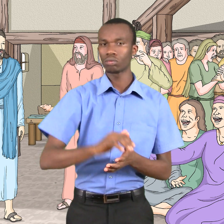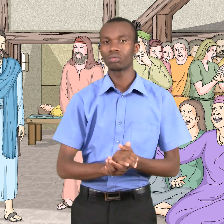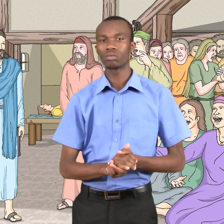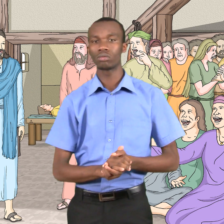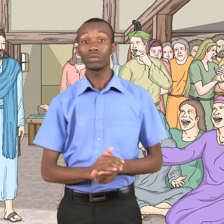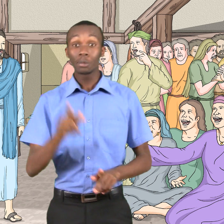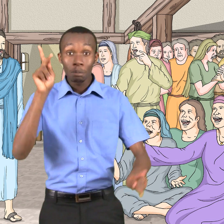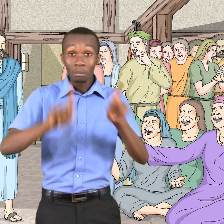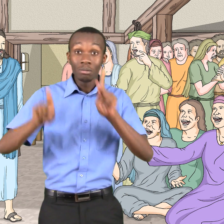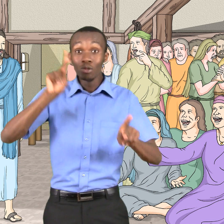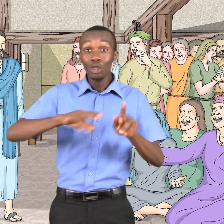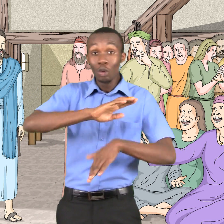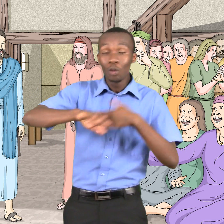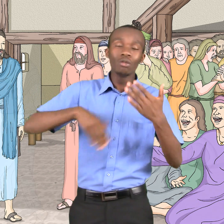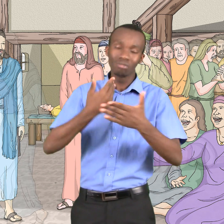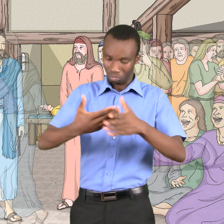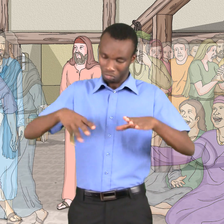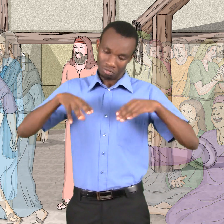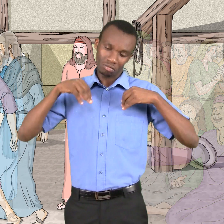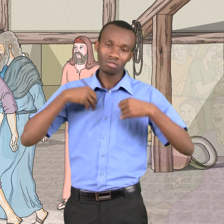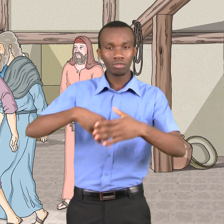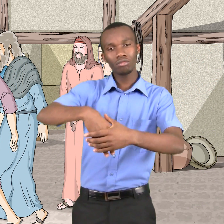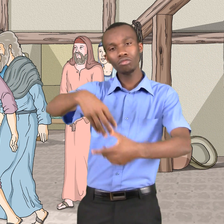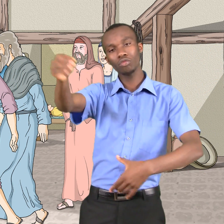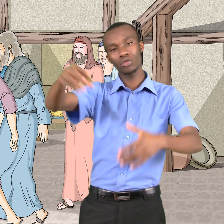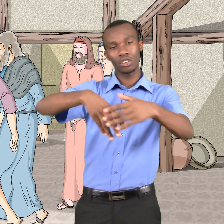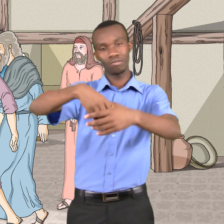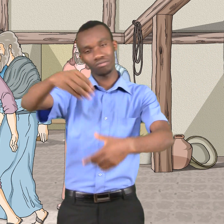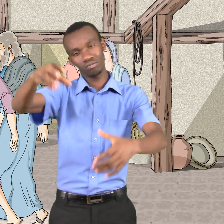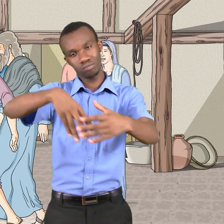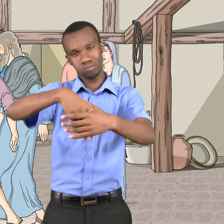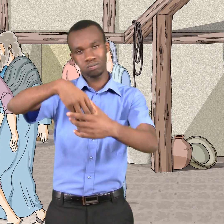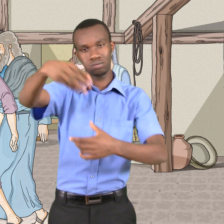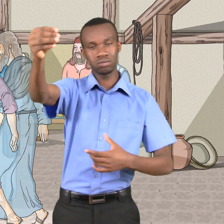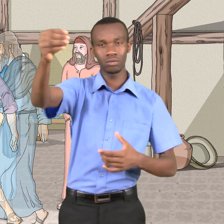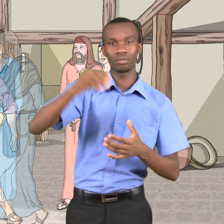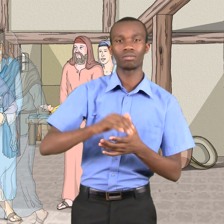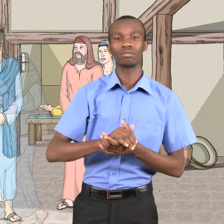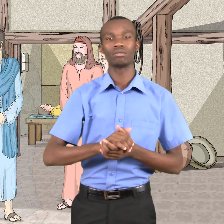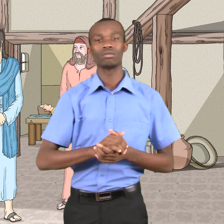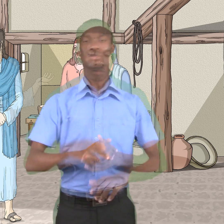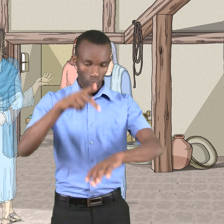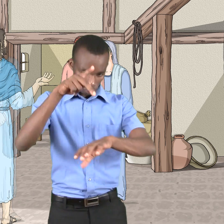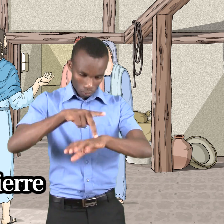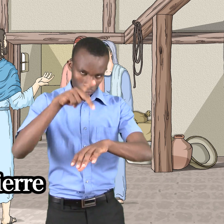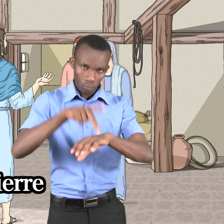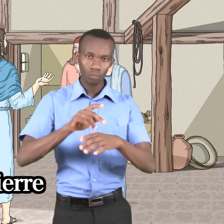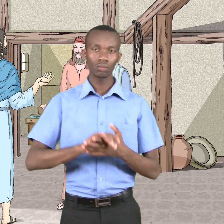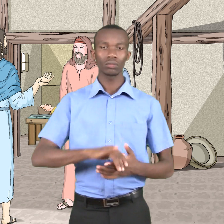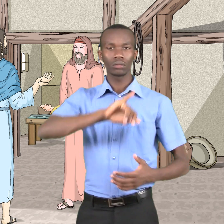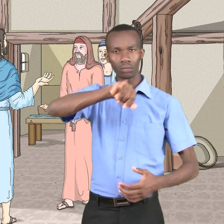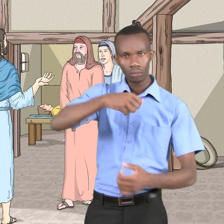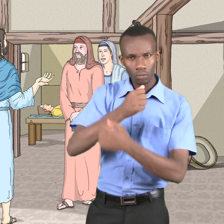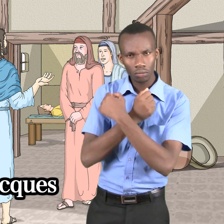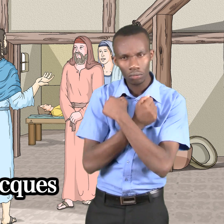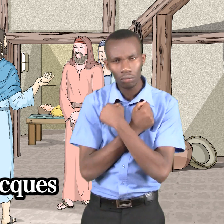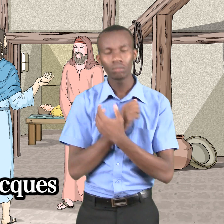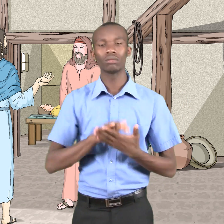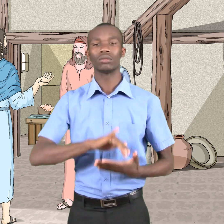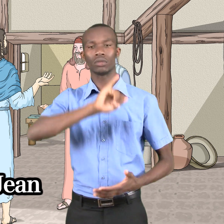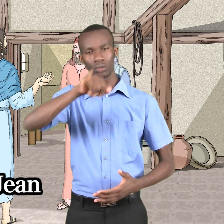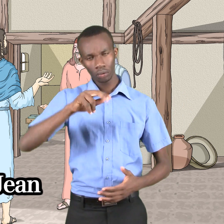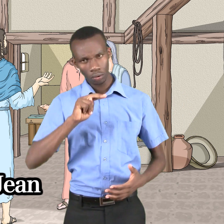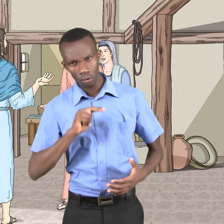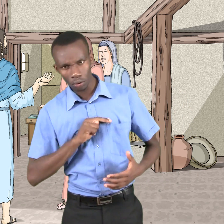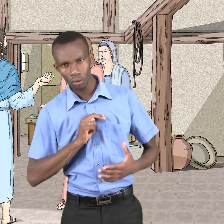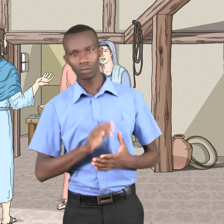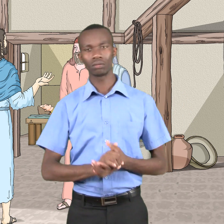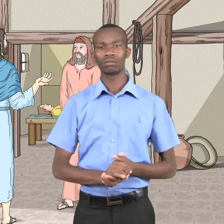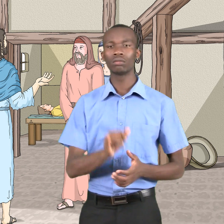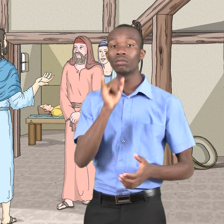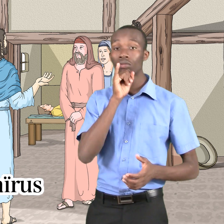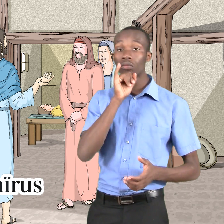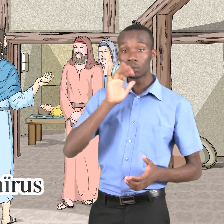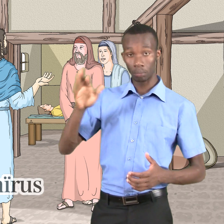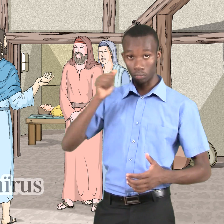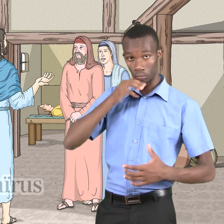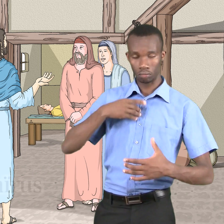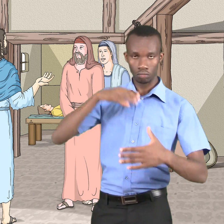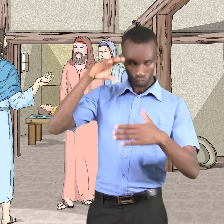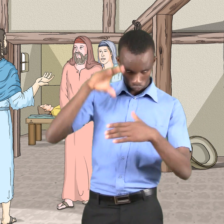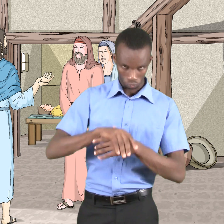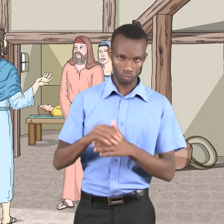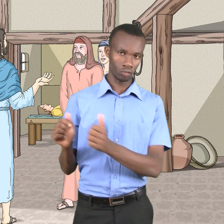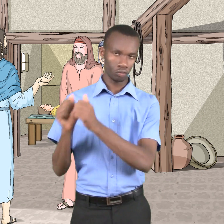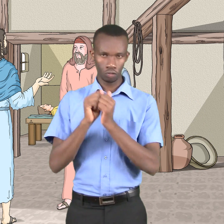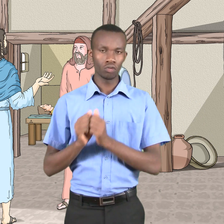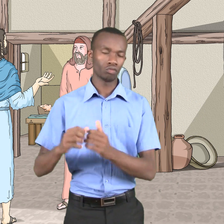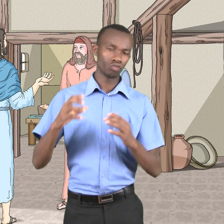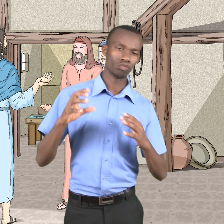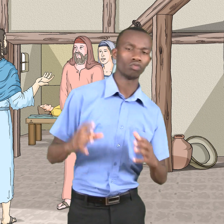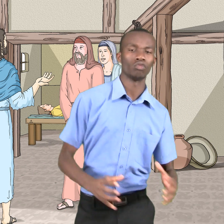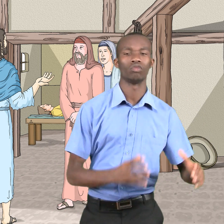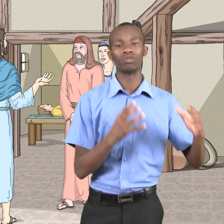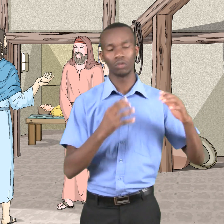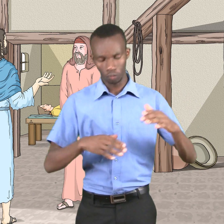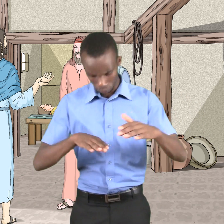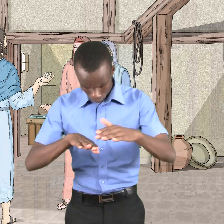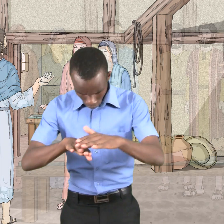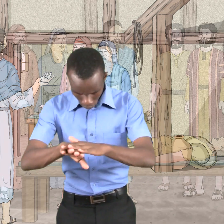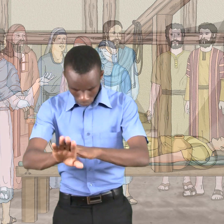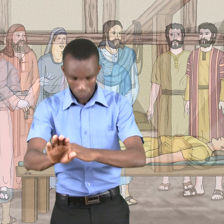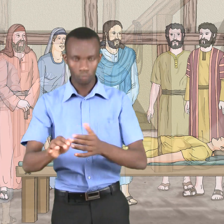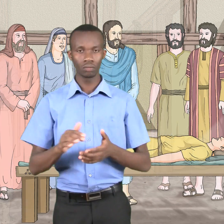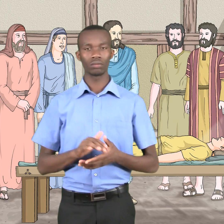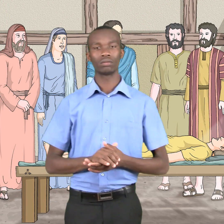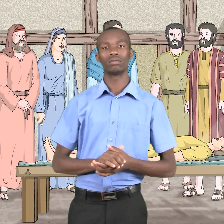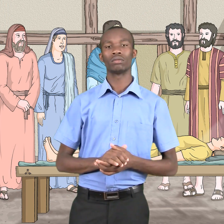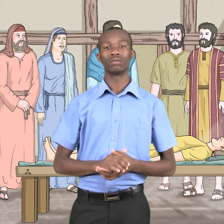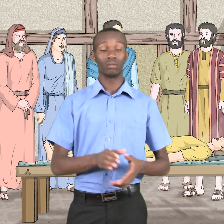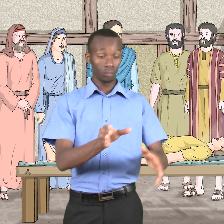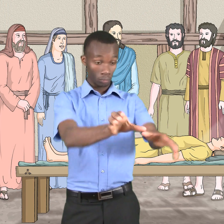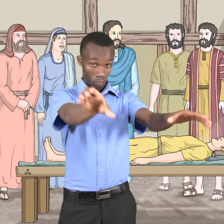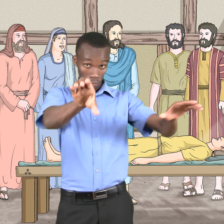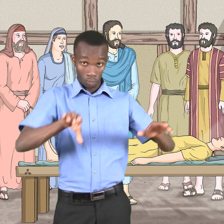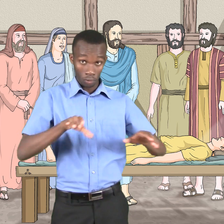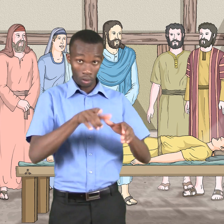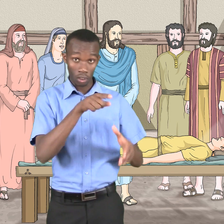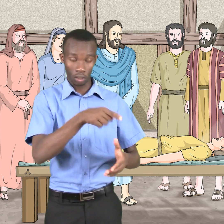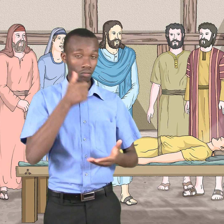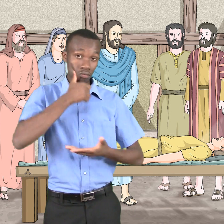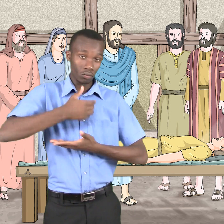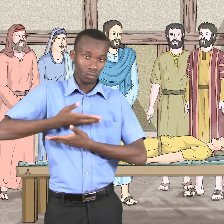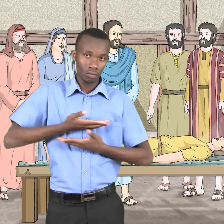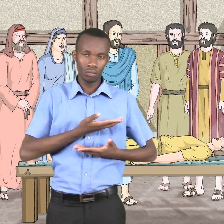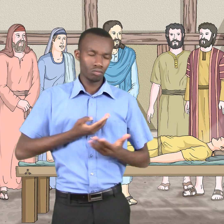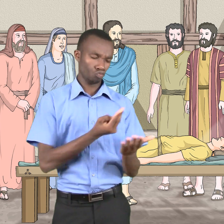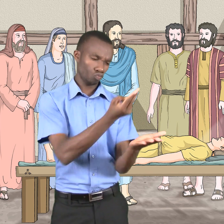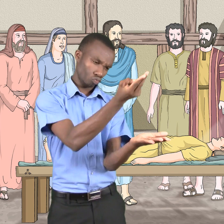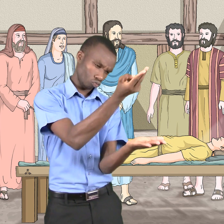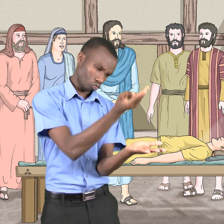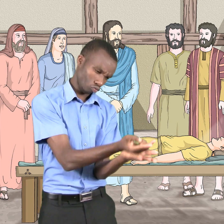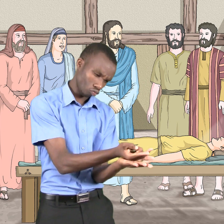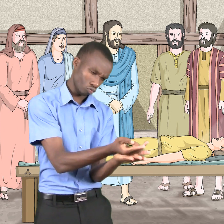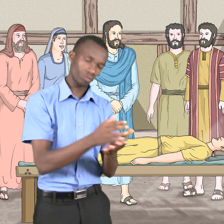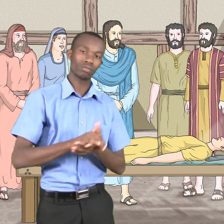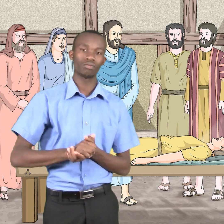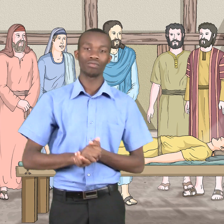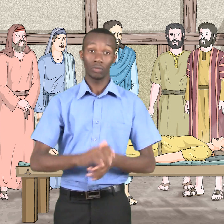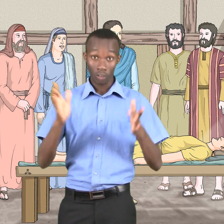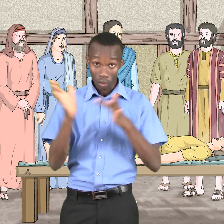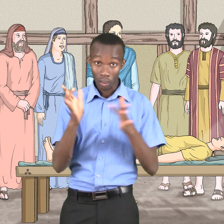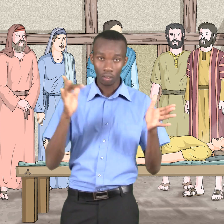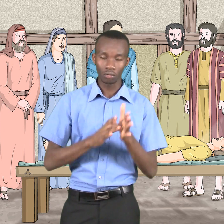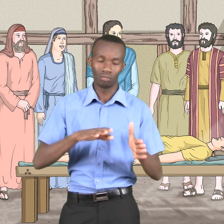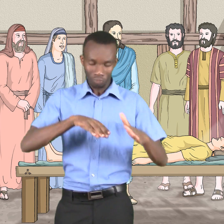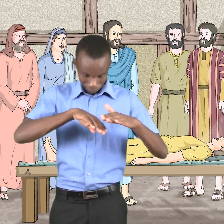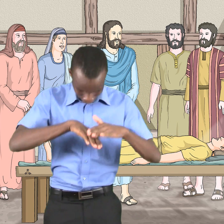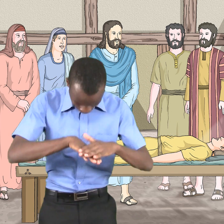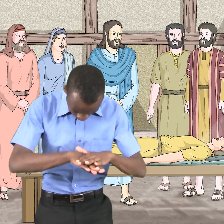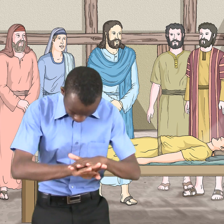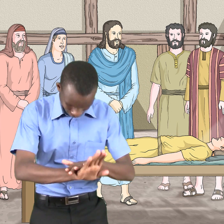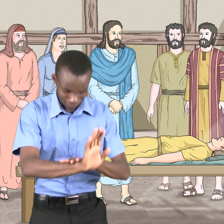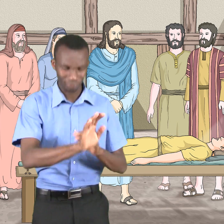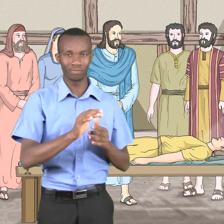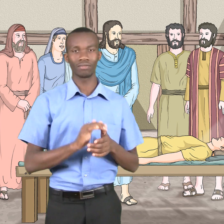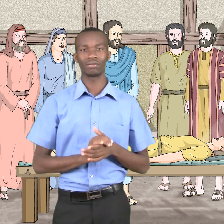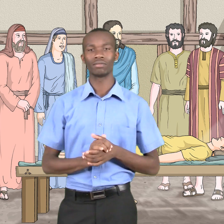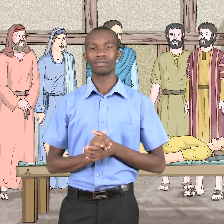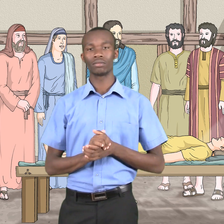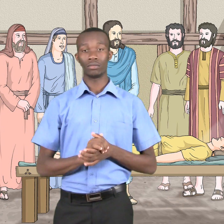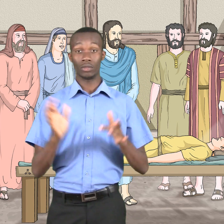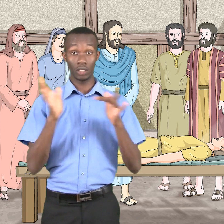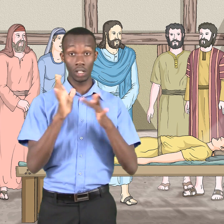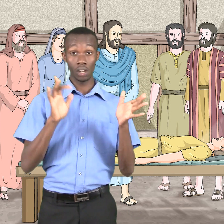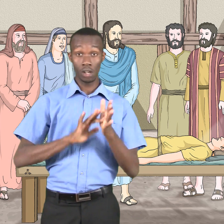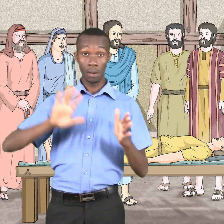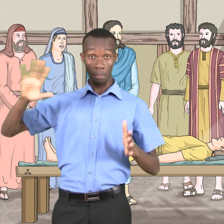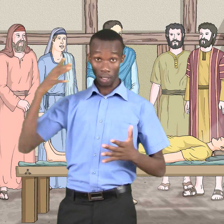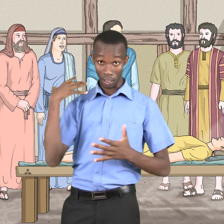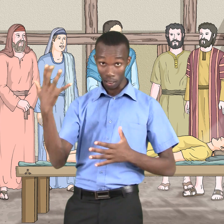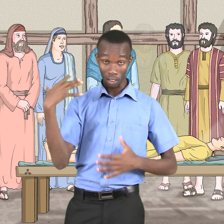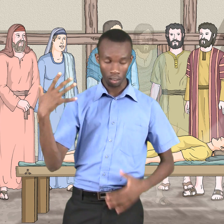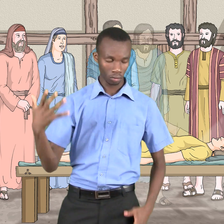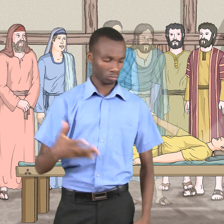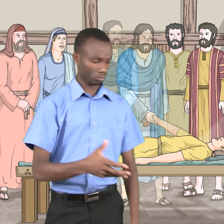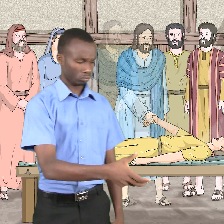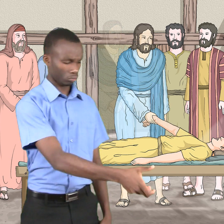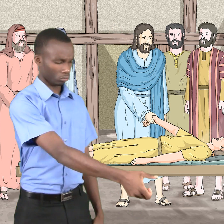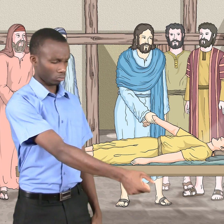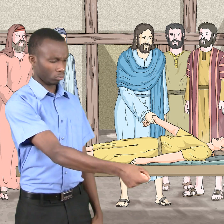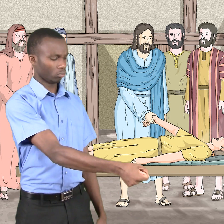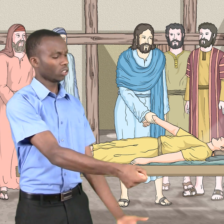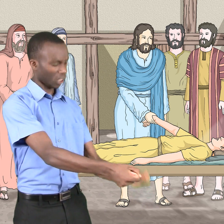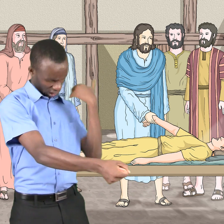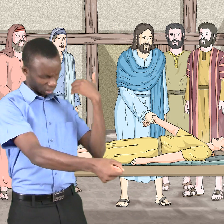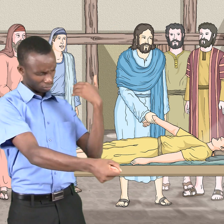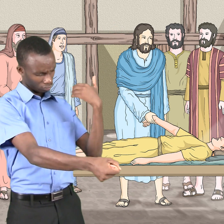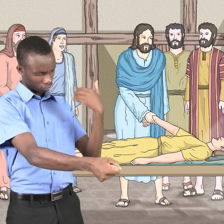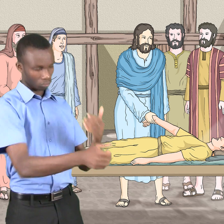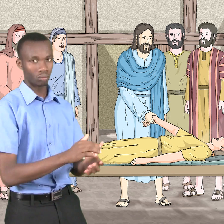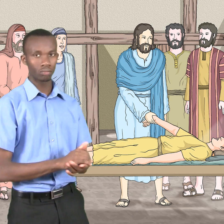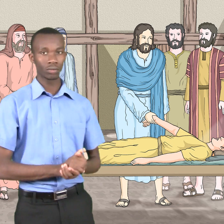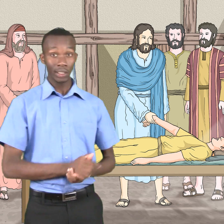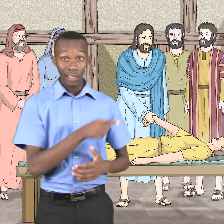After He had put them all outside, He took the child’s father and mother and His own companions, and went in to see the child.